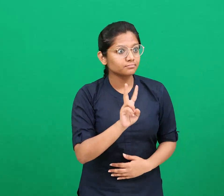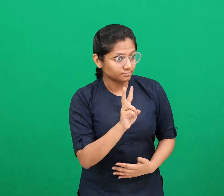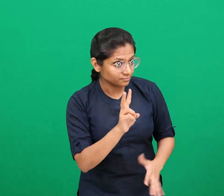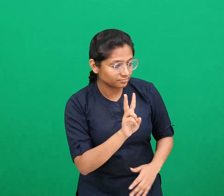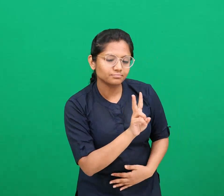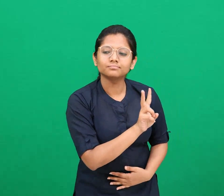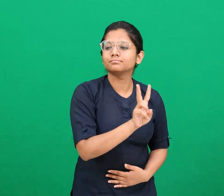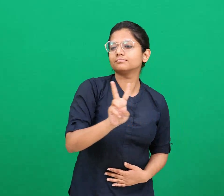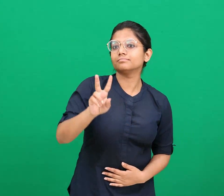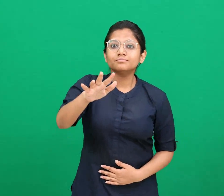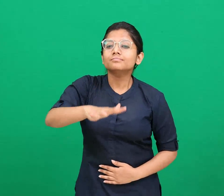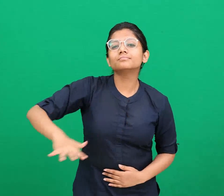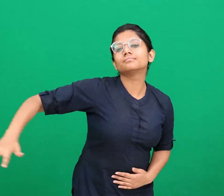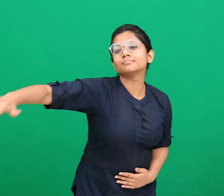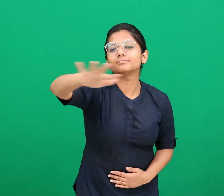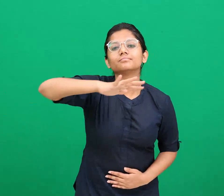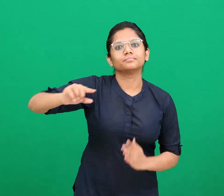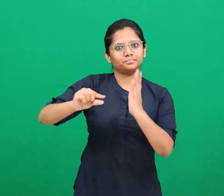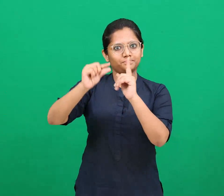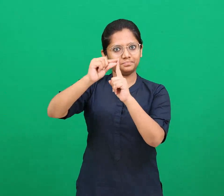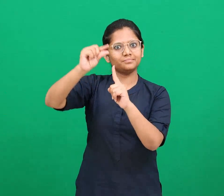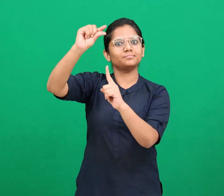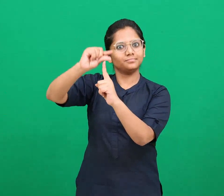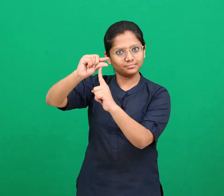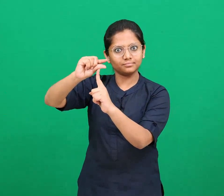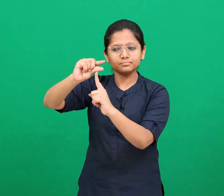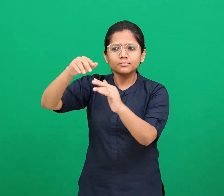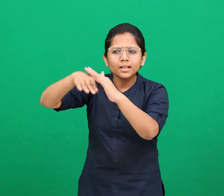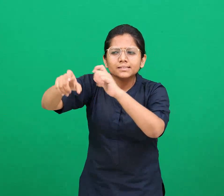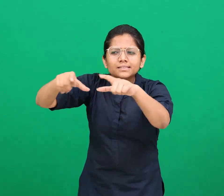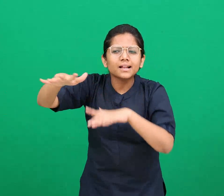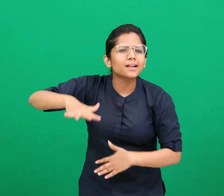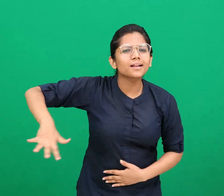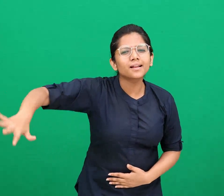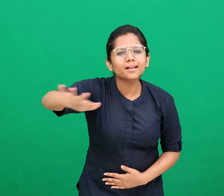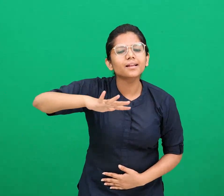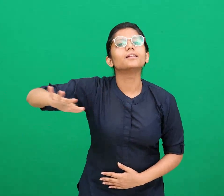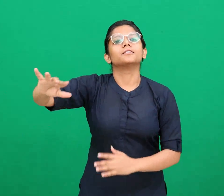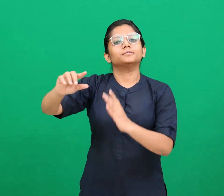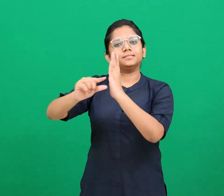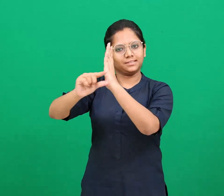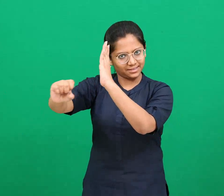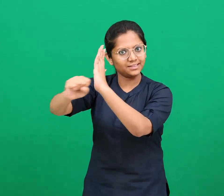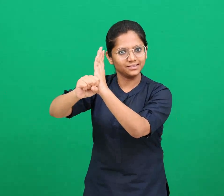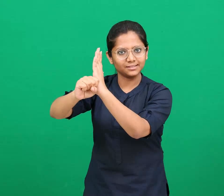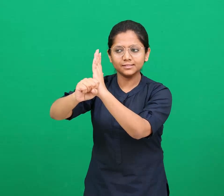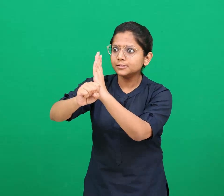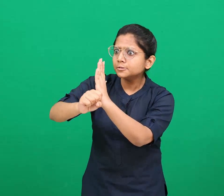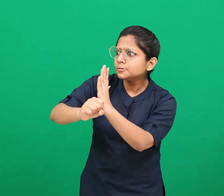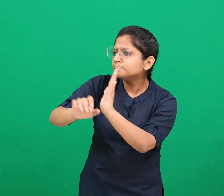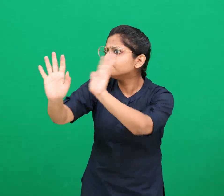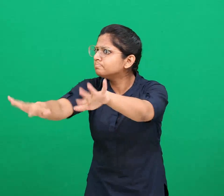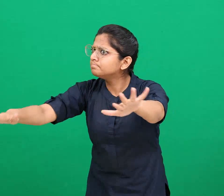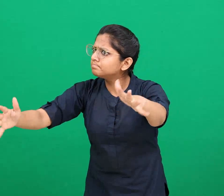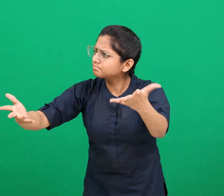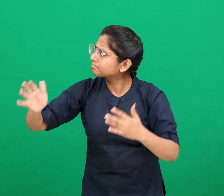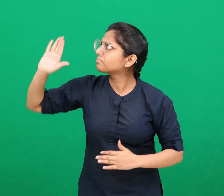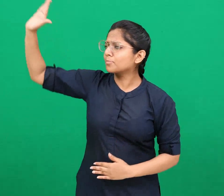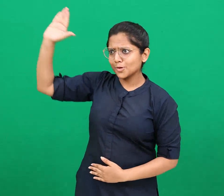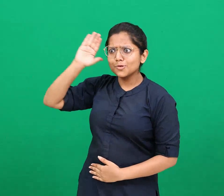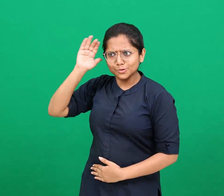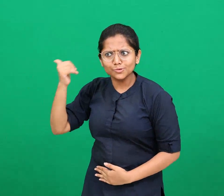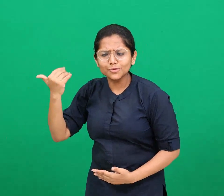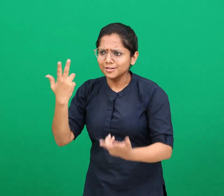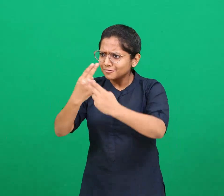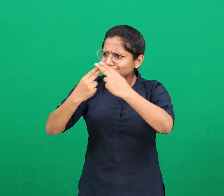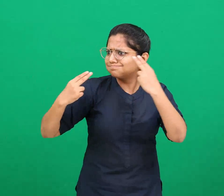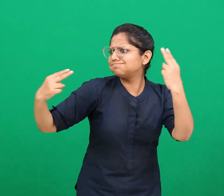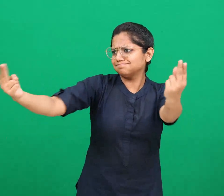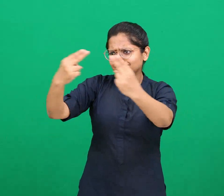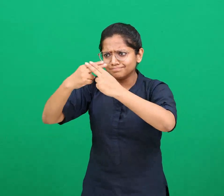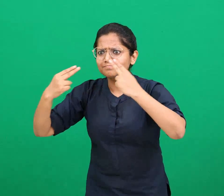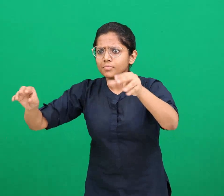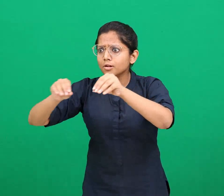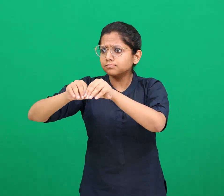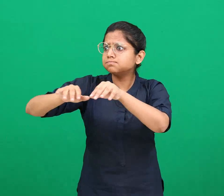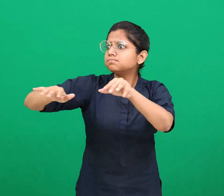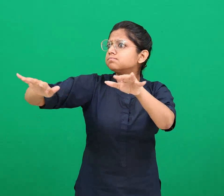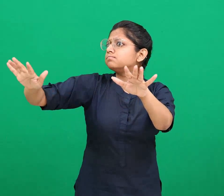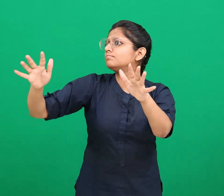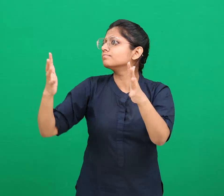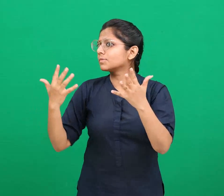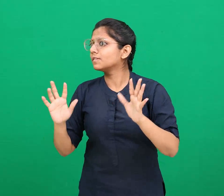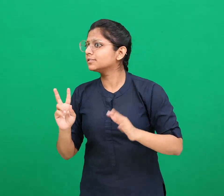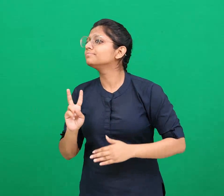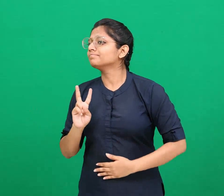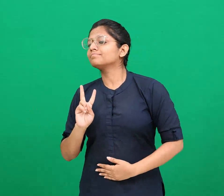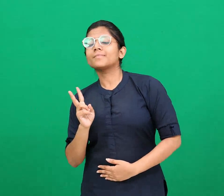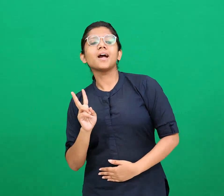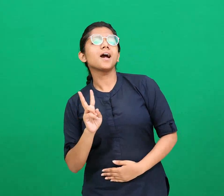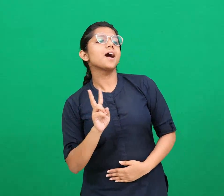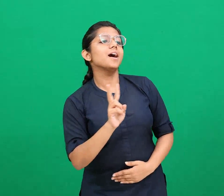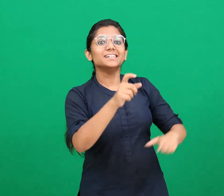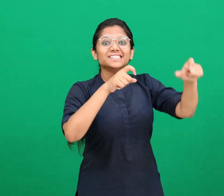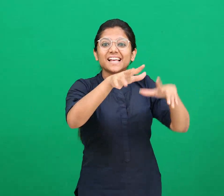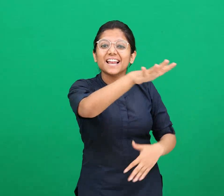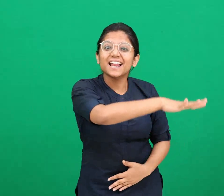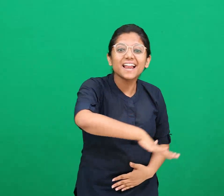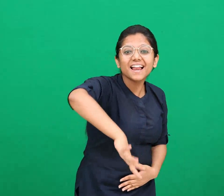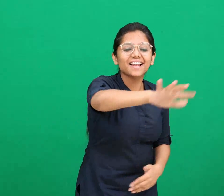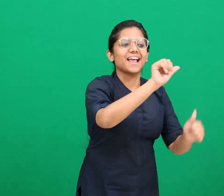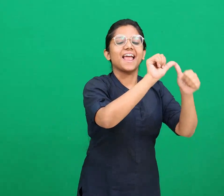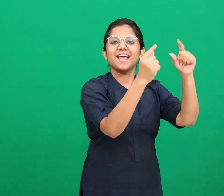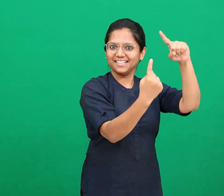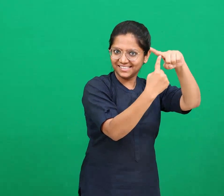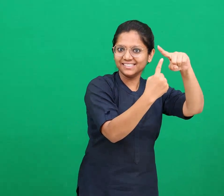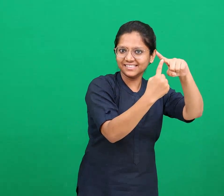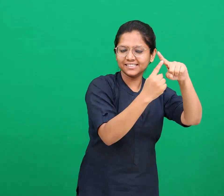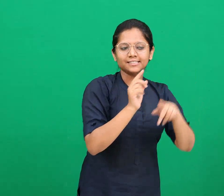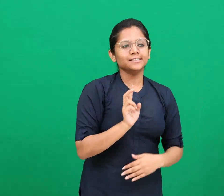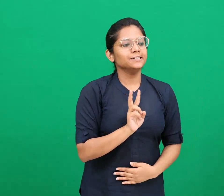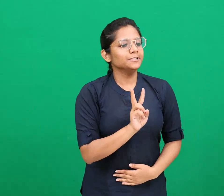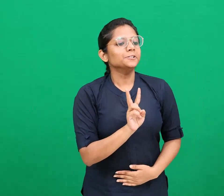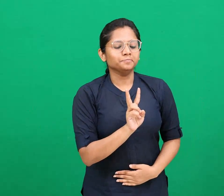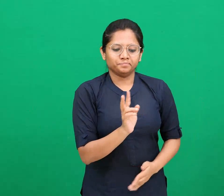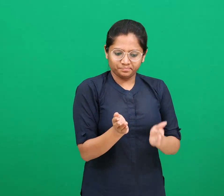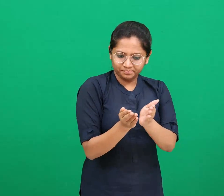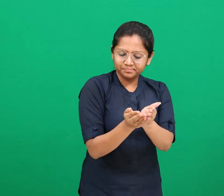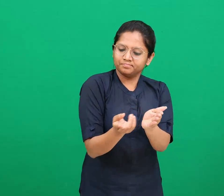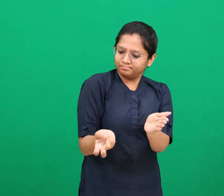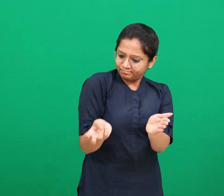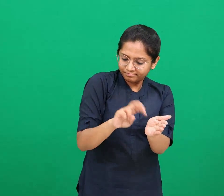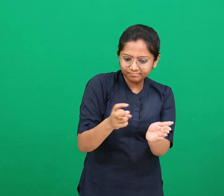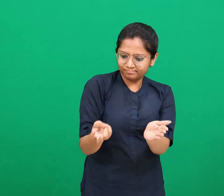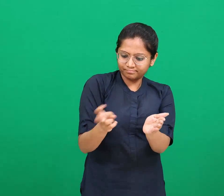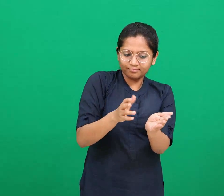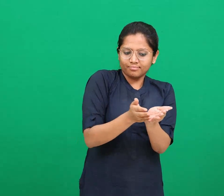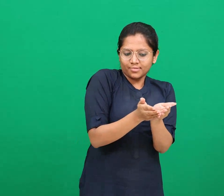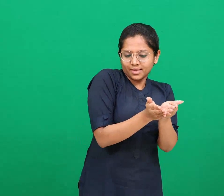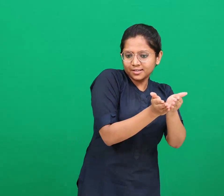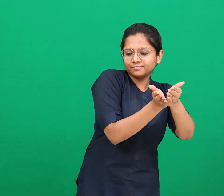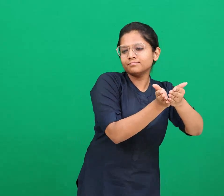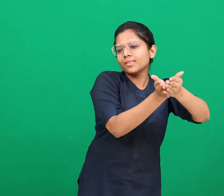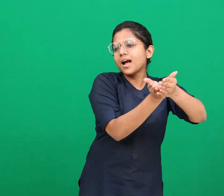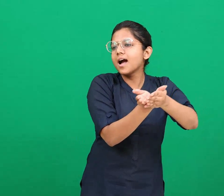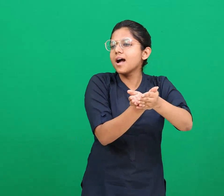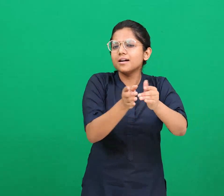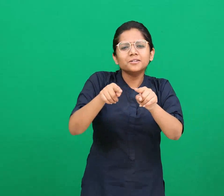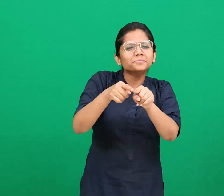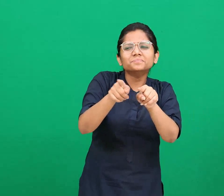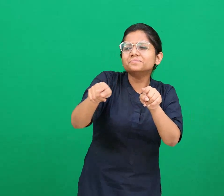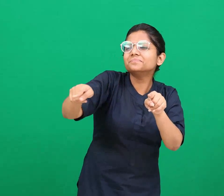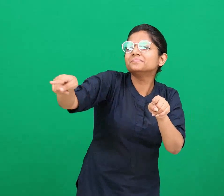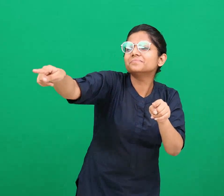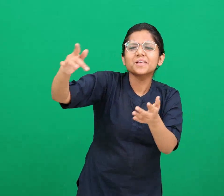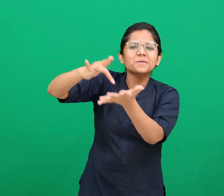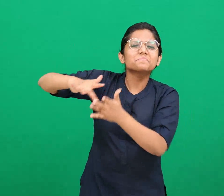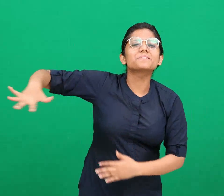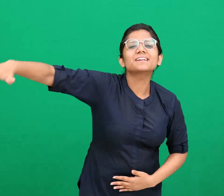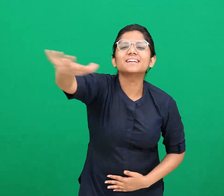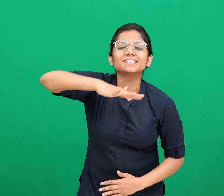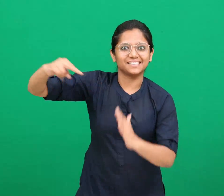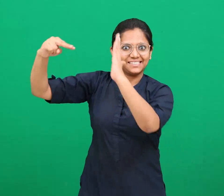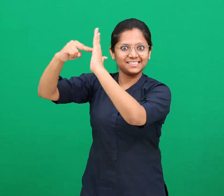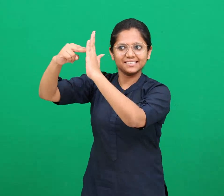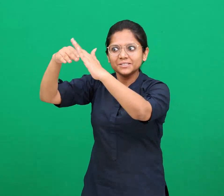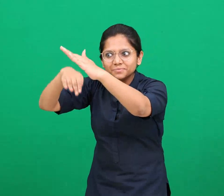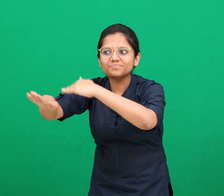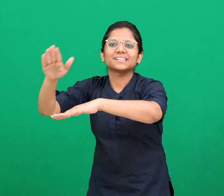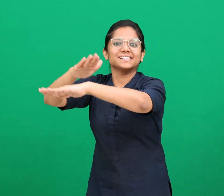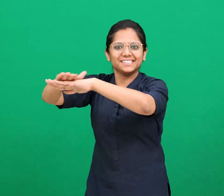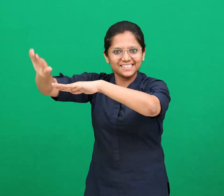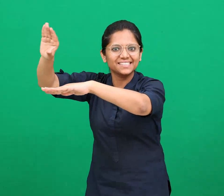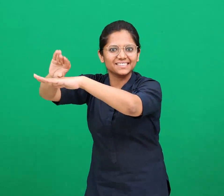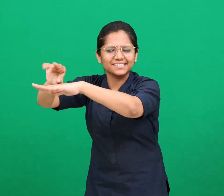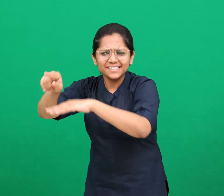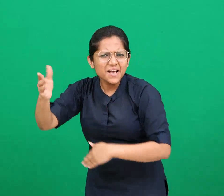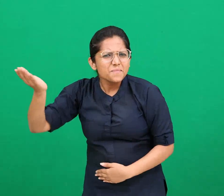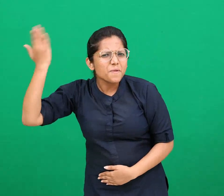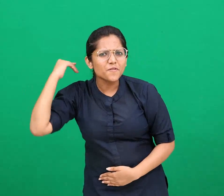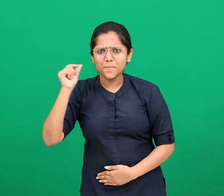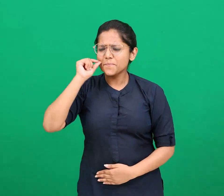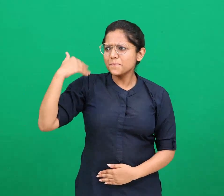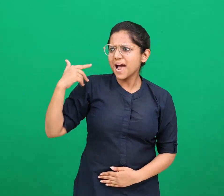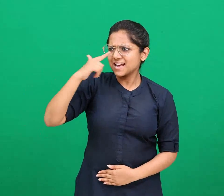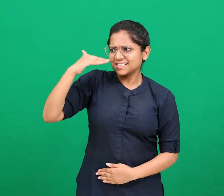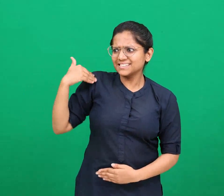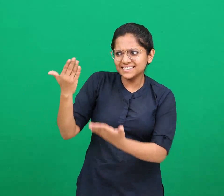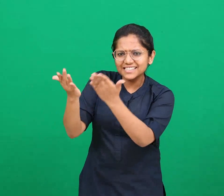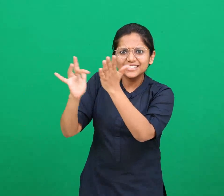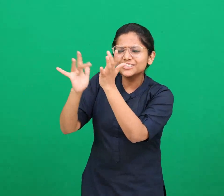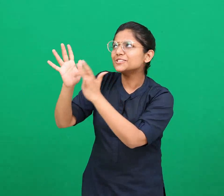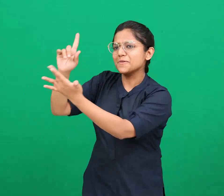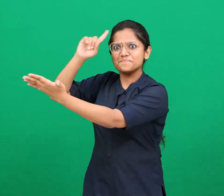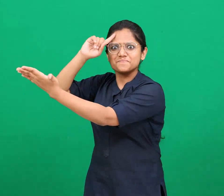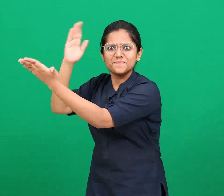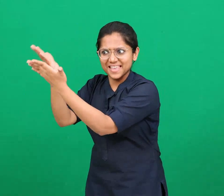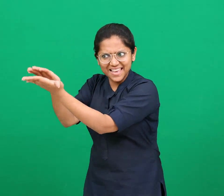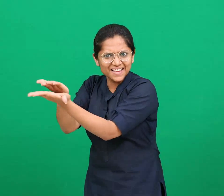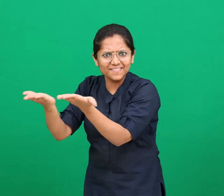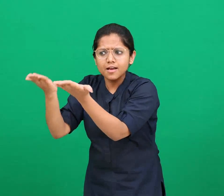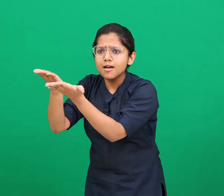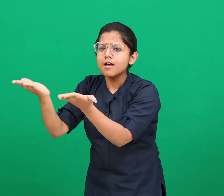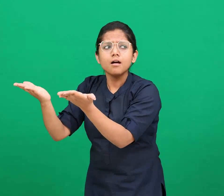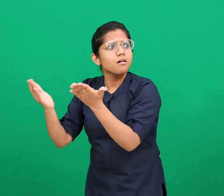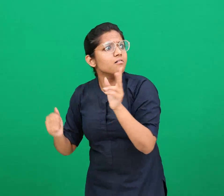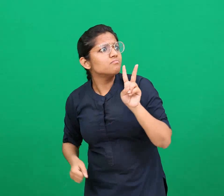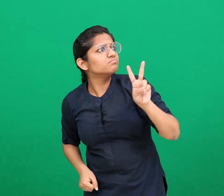And when they had spoken the word in Perga, they went down to Attalia.